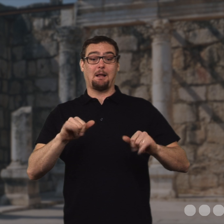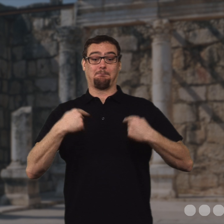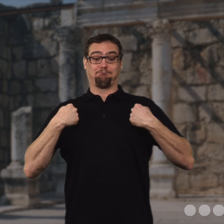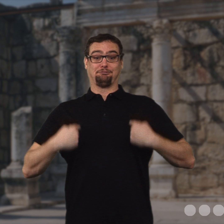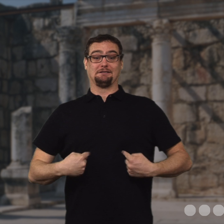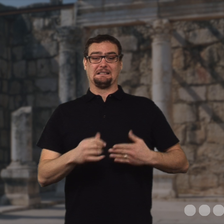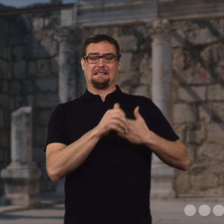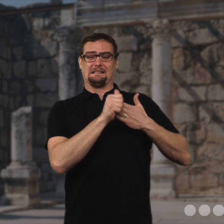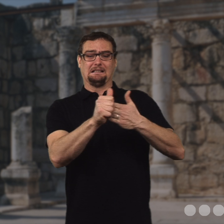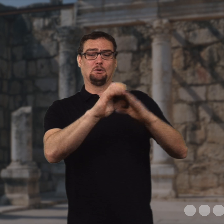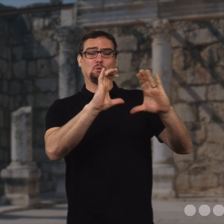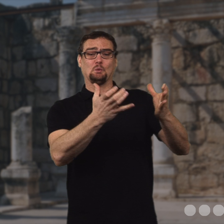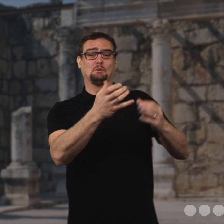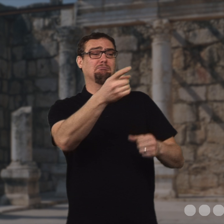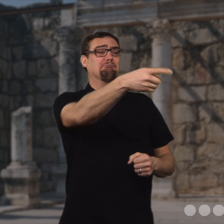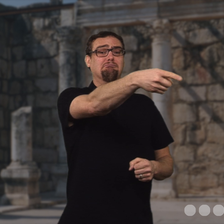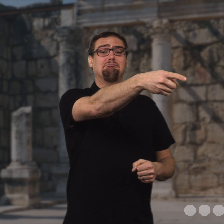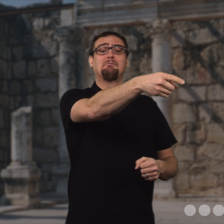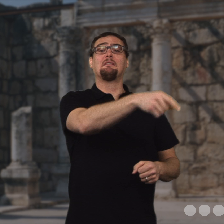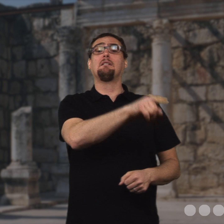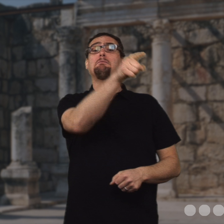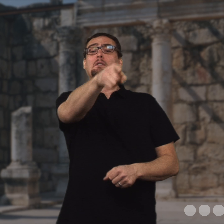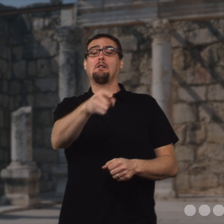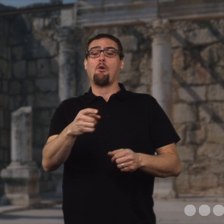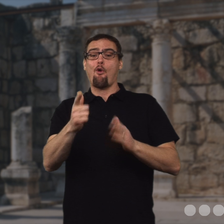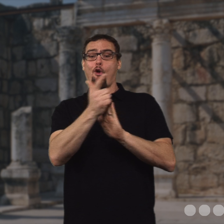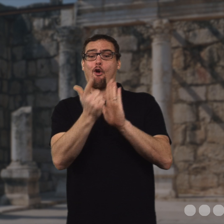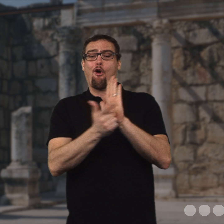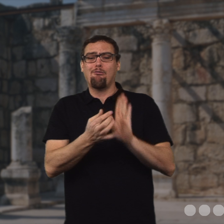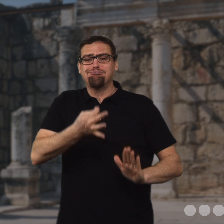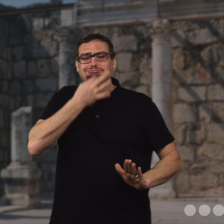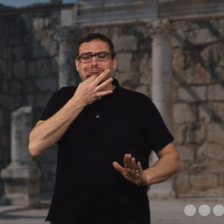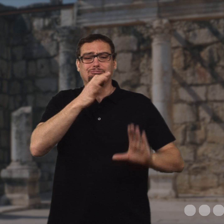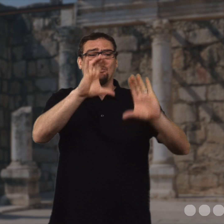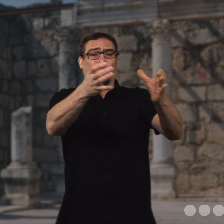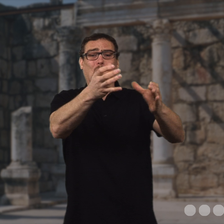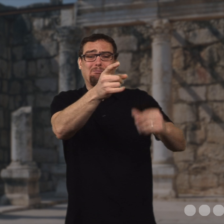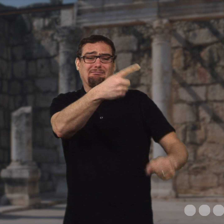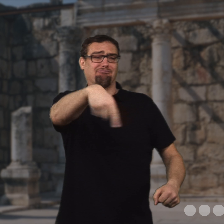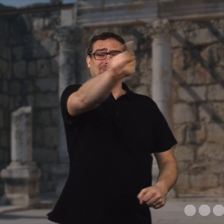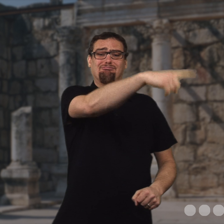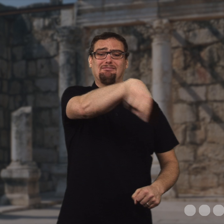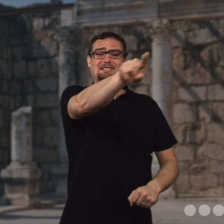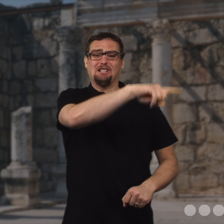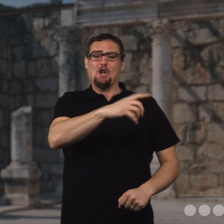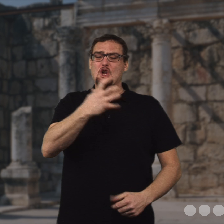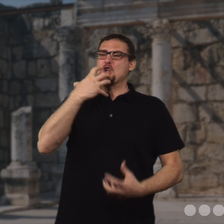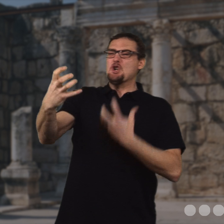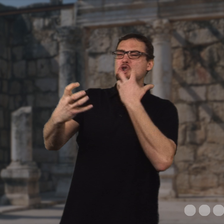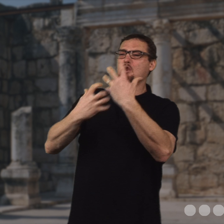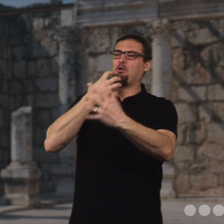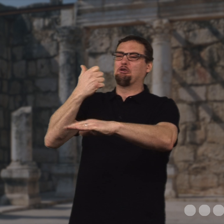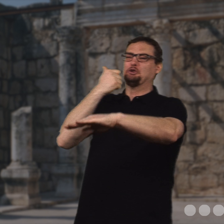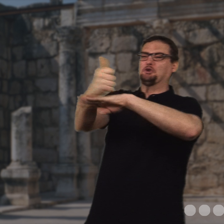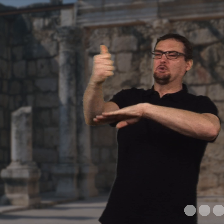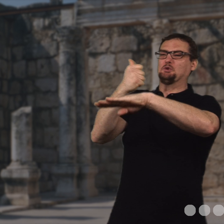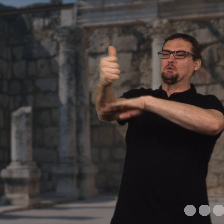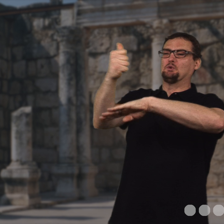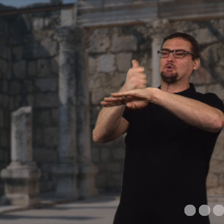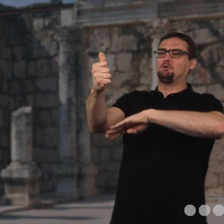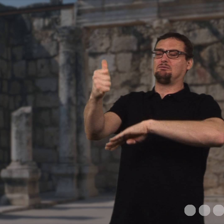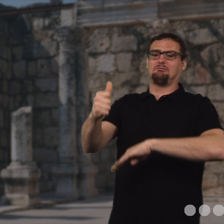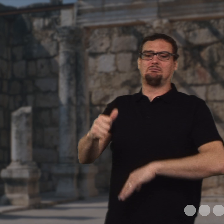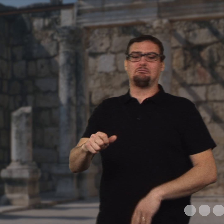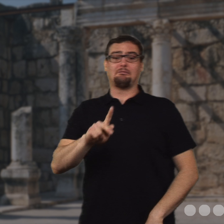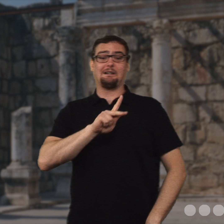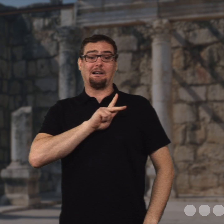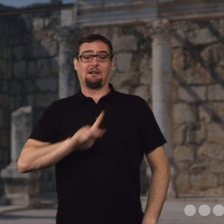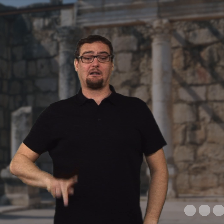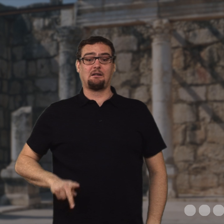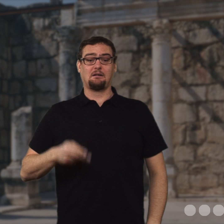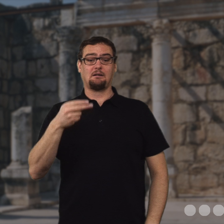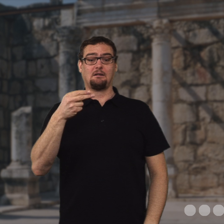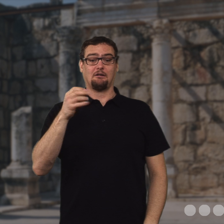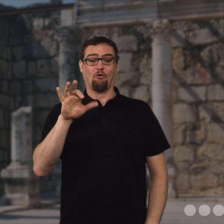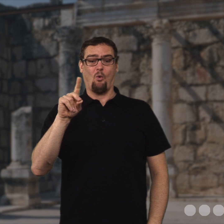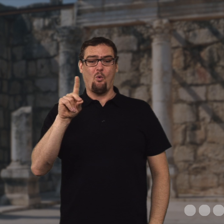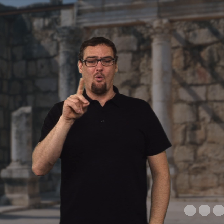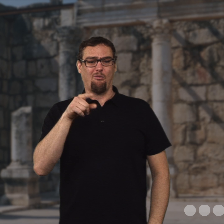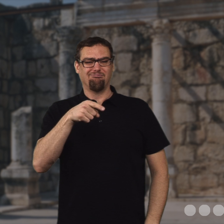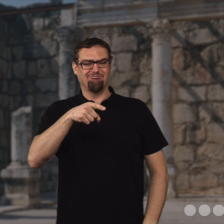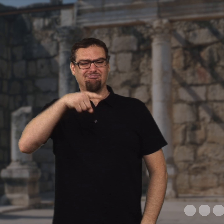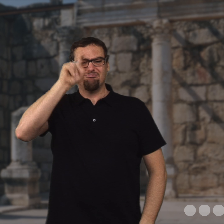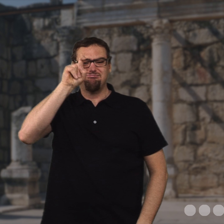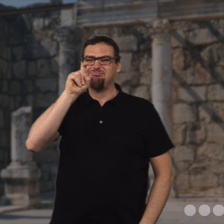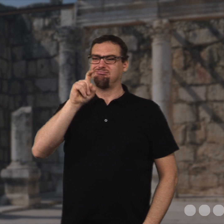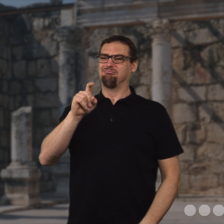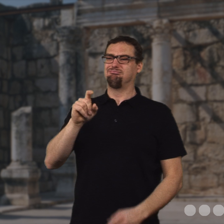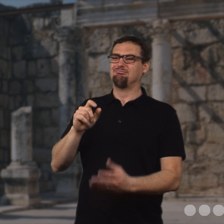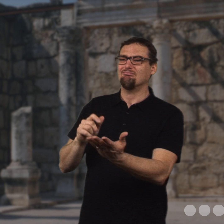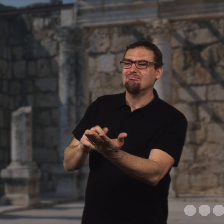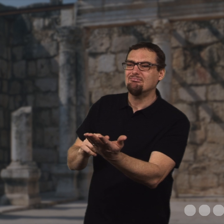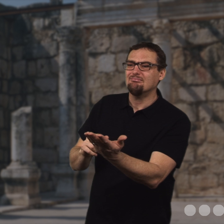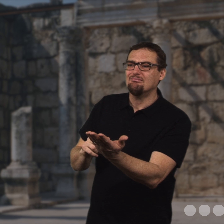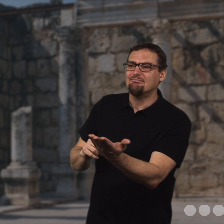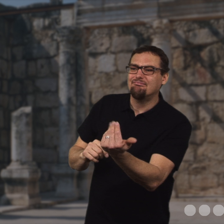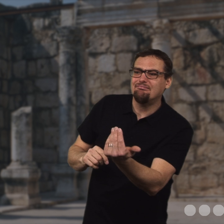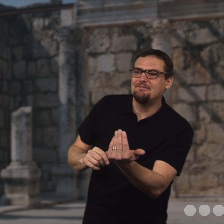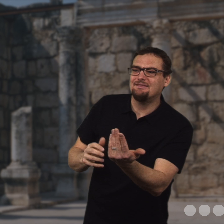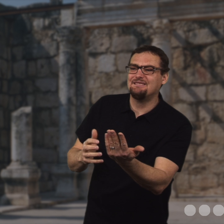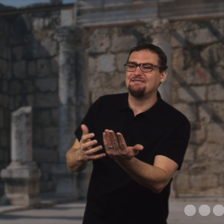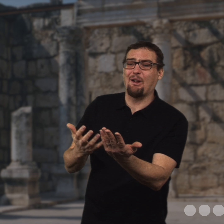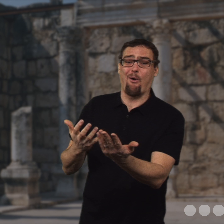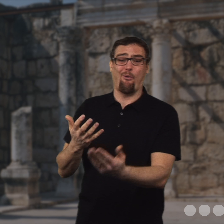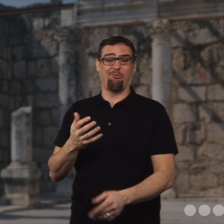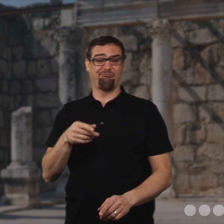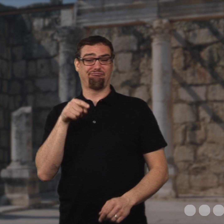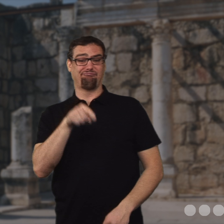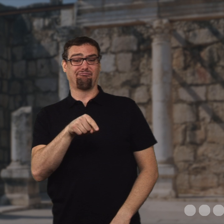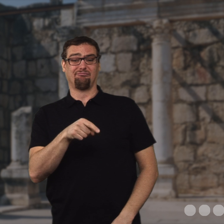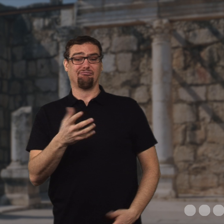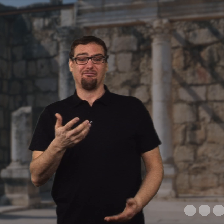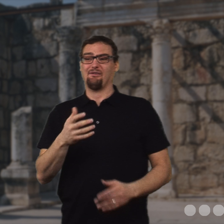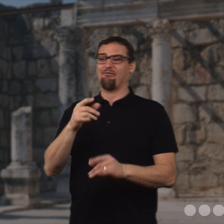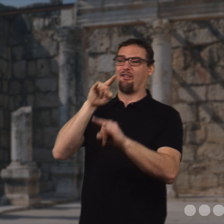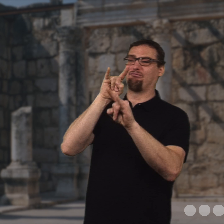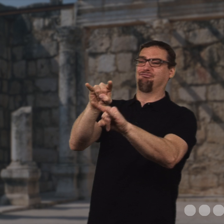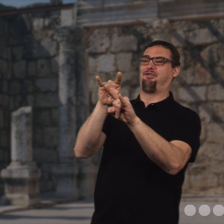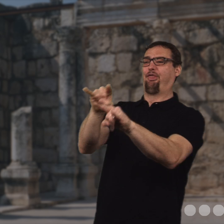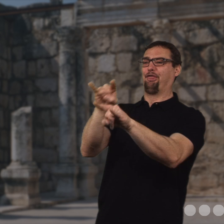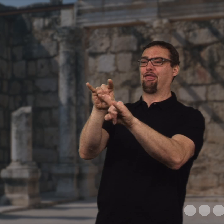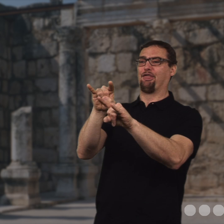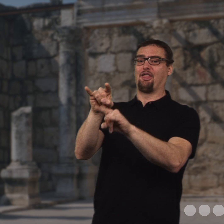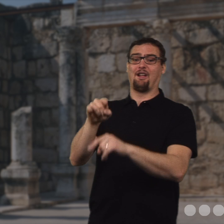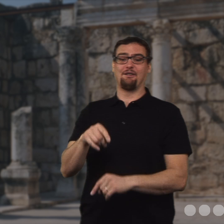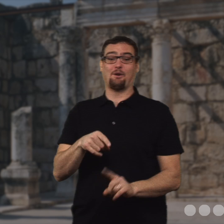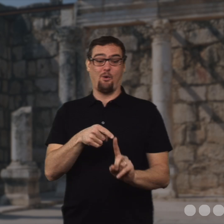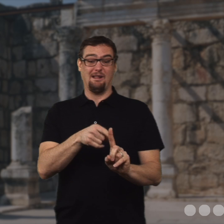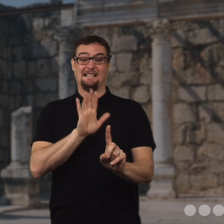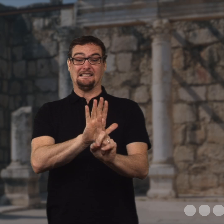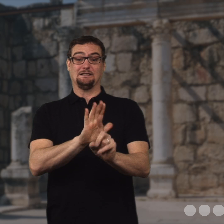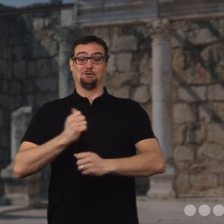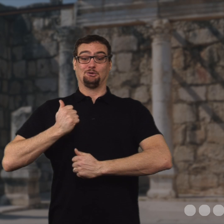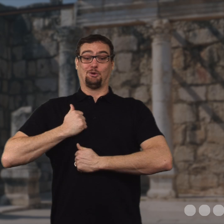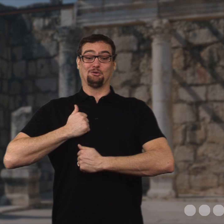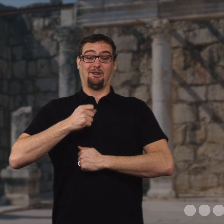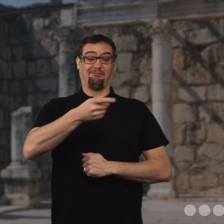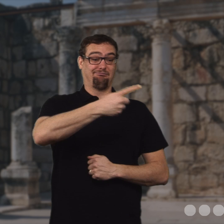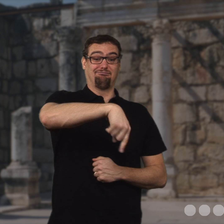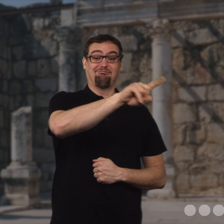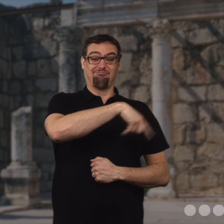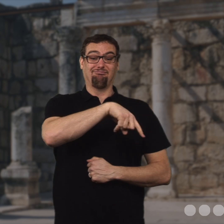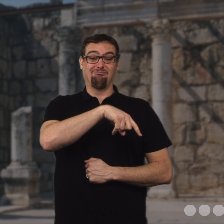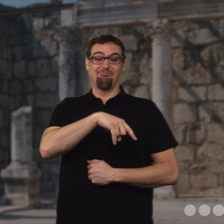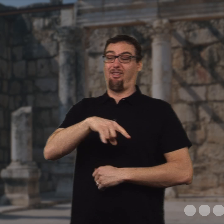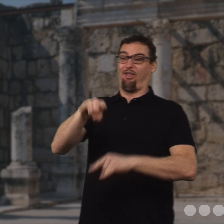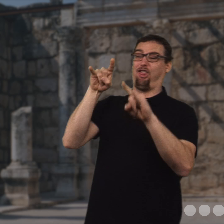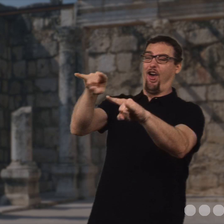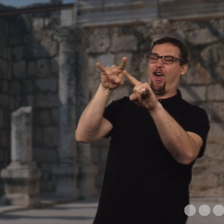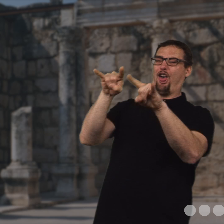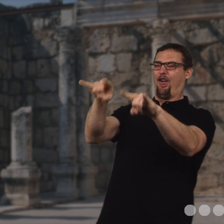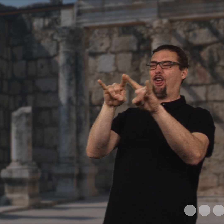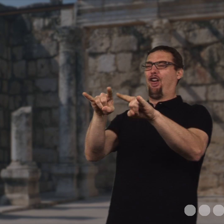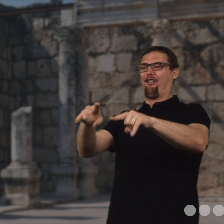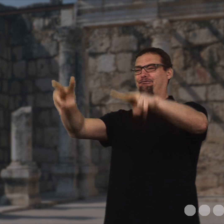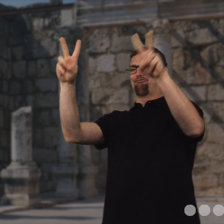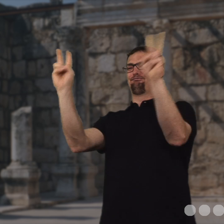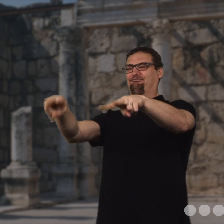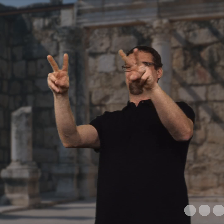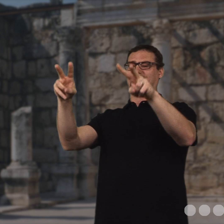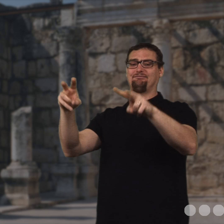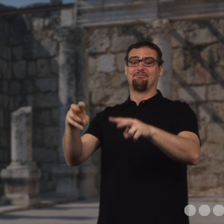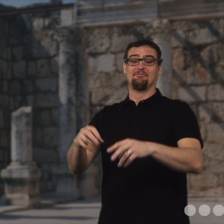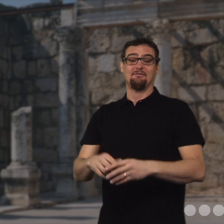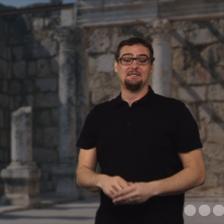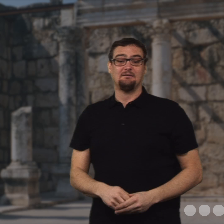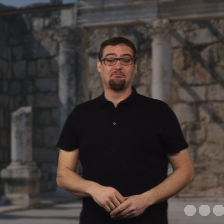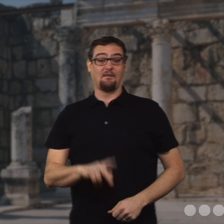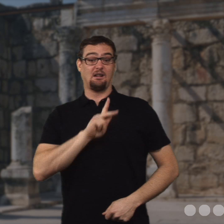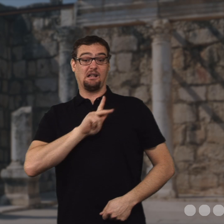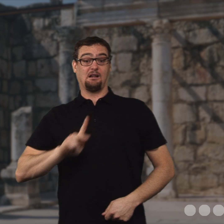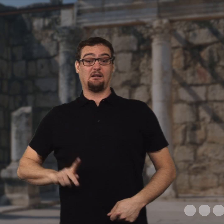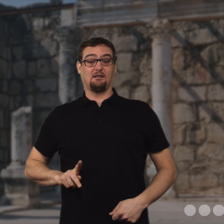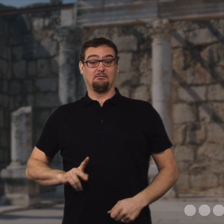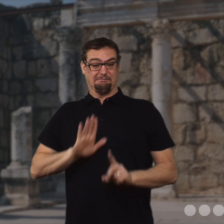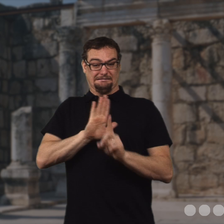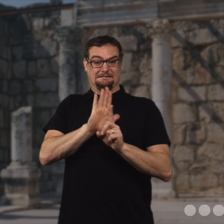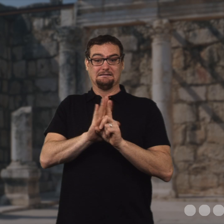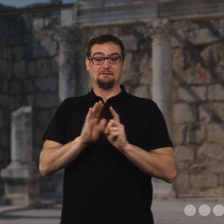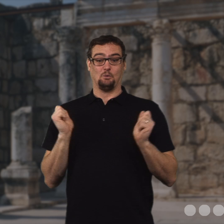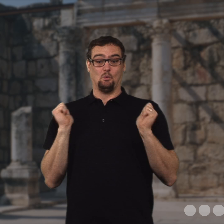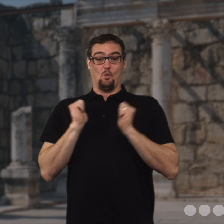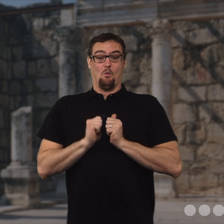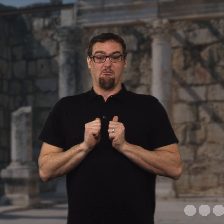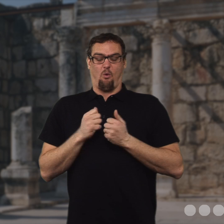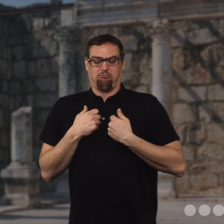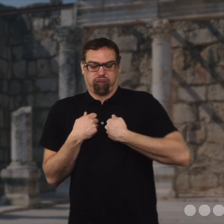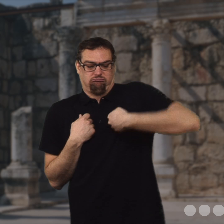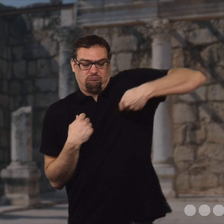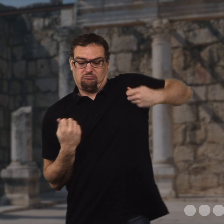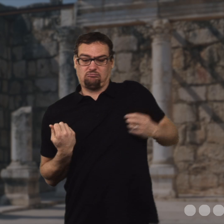And even Herod and his soldiers ridiculed and mocked Him.